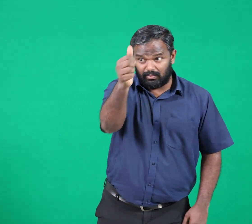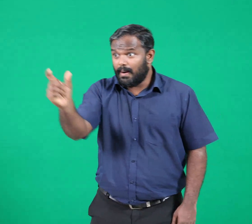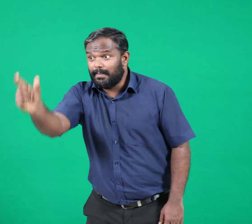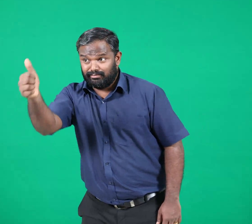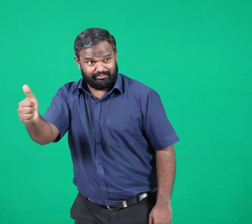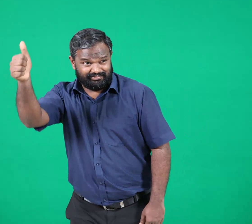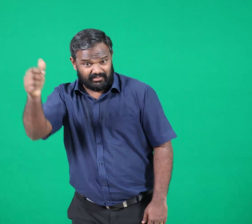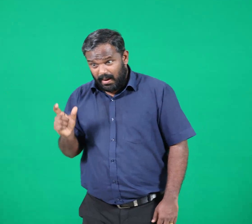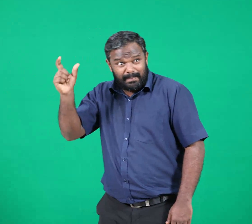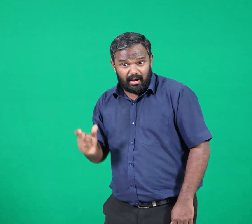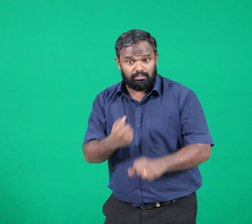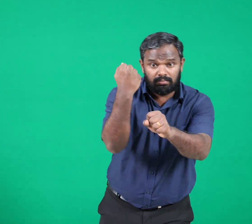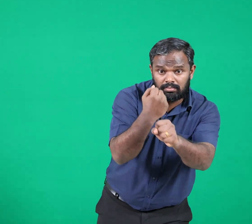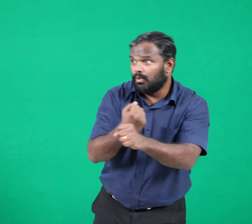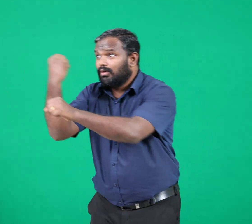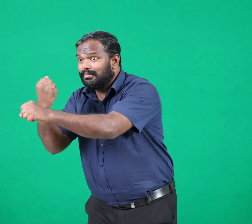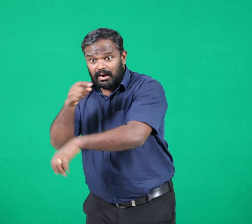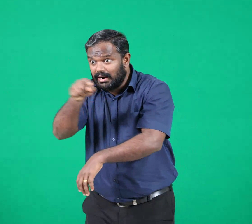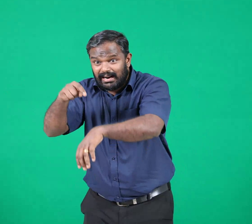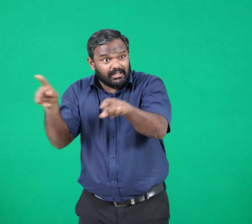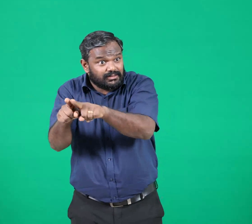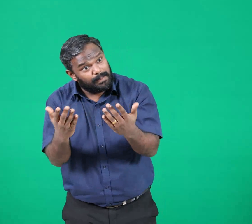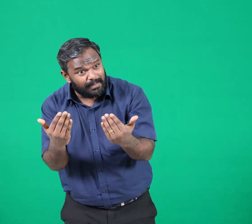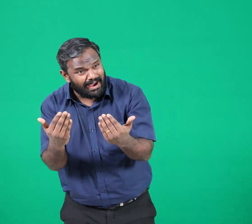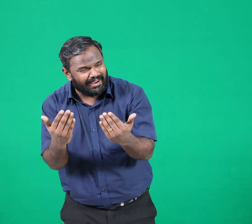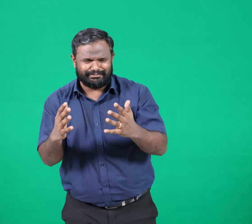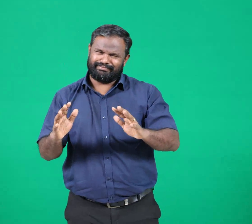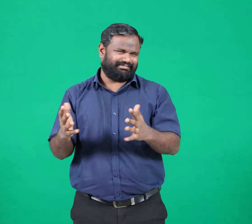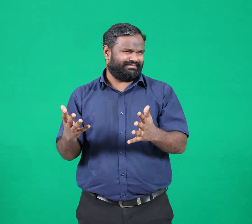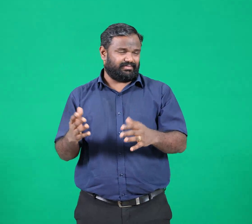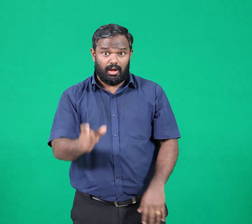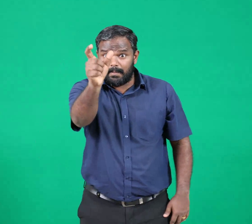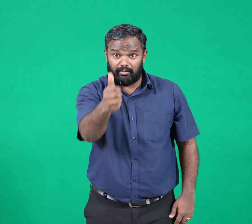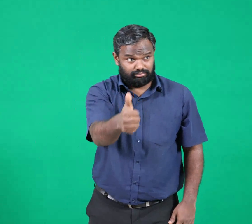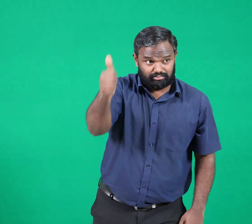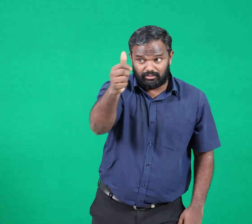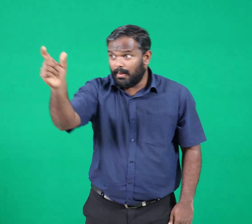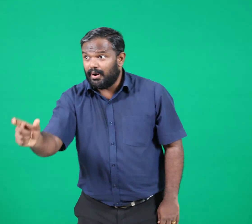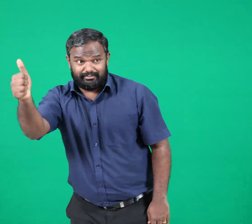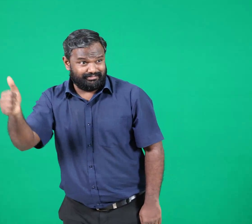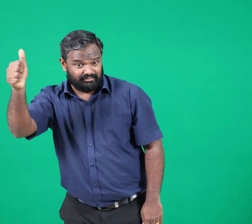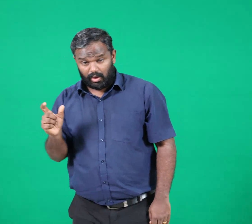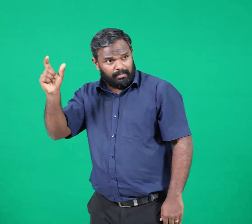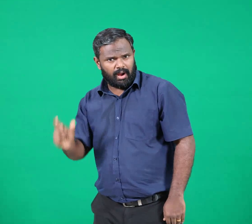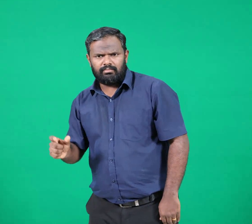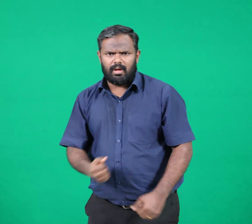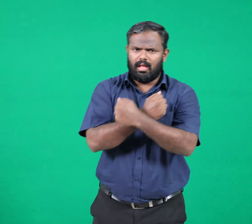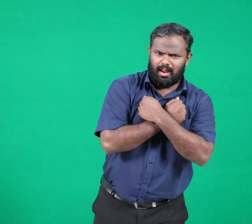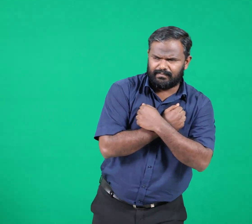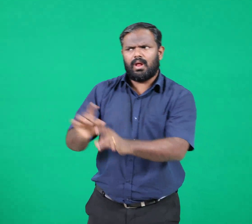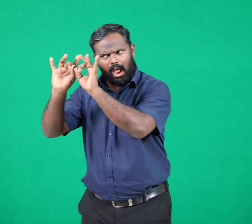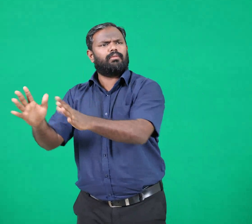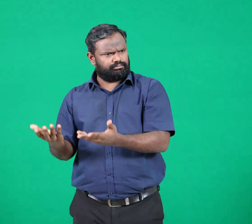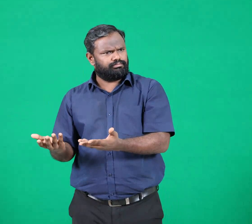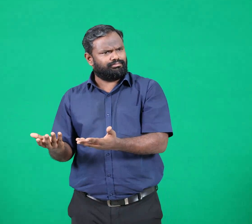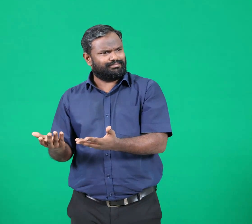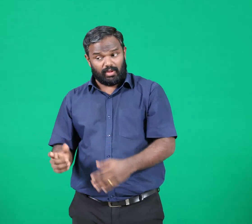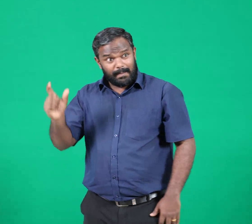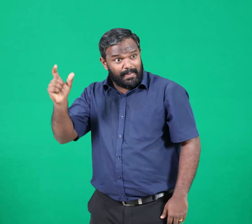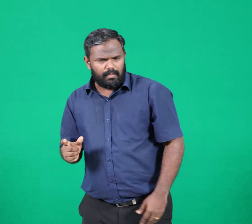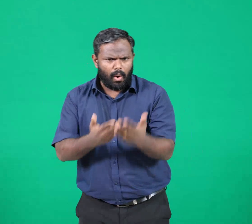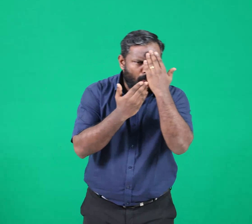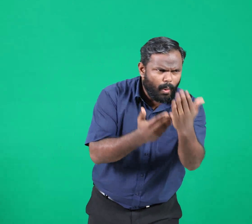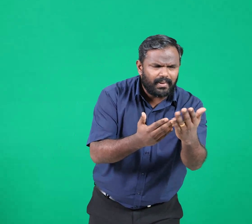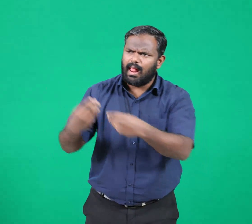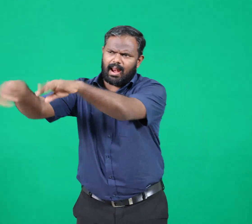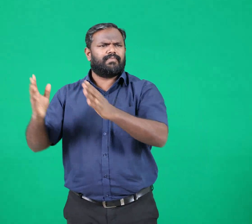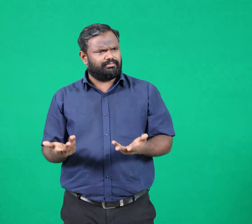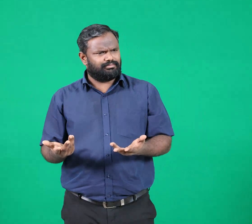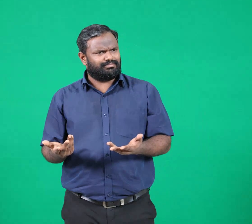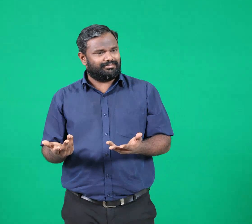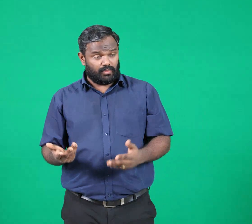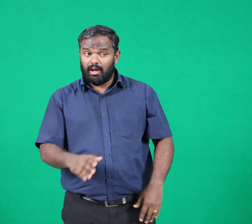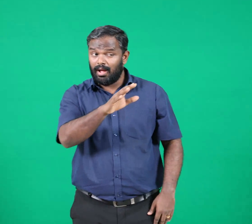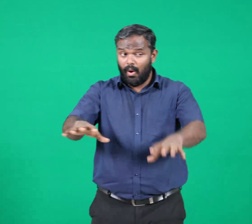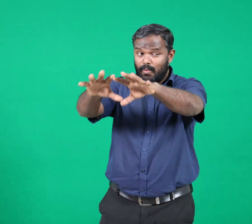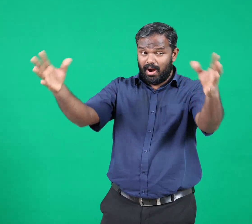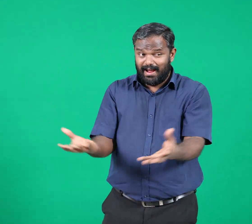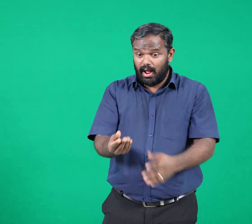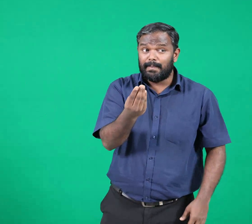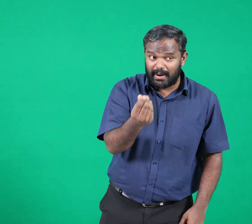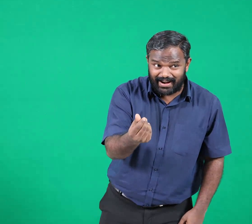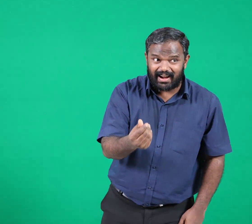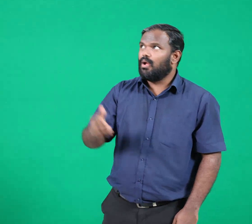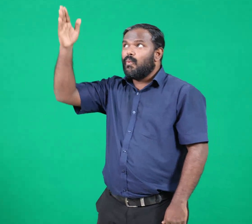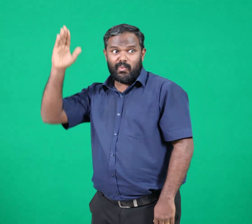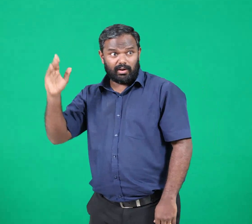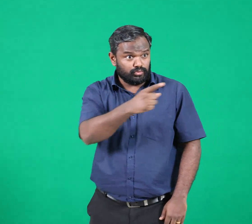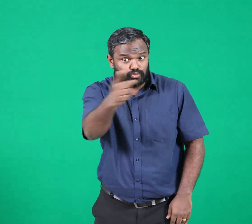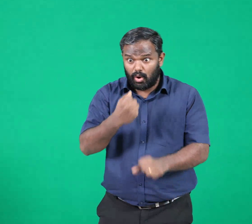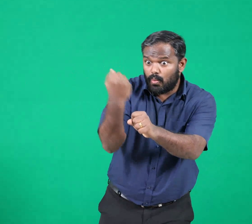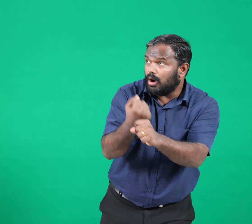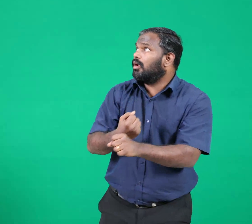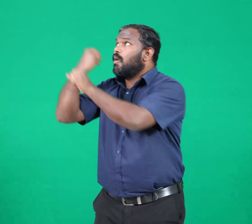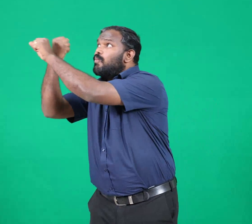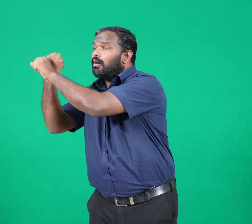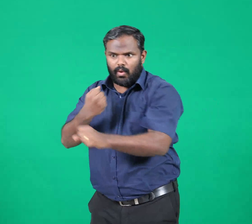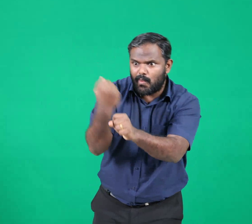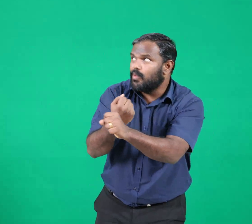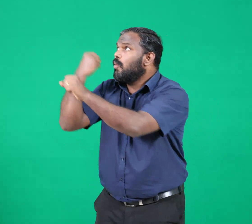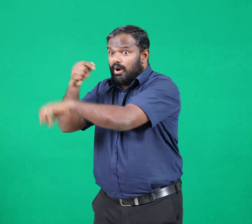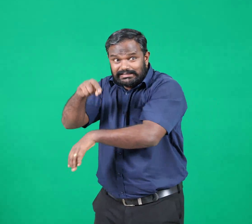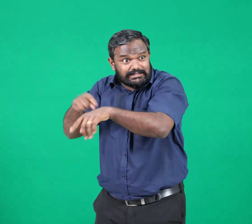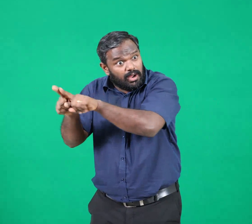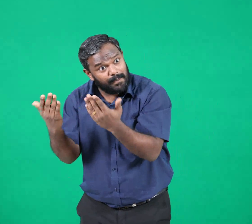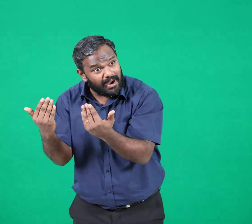Either he will hate the one and love the other, or he will be devoted to the one and despise the other.